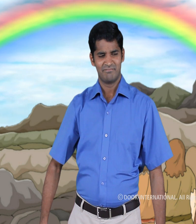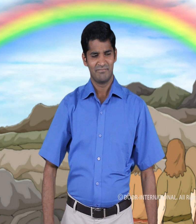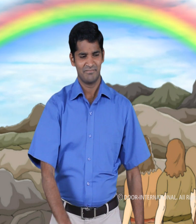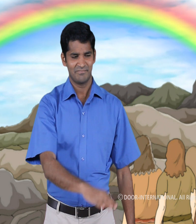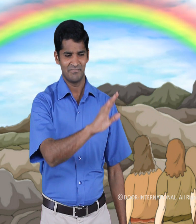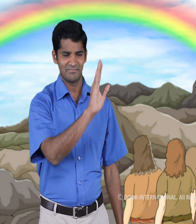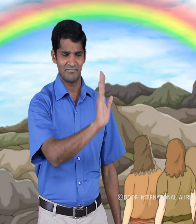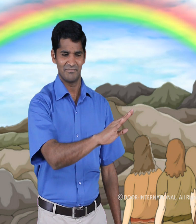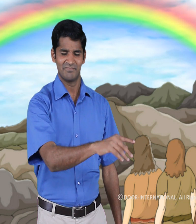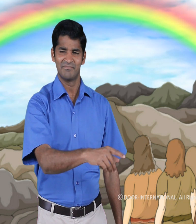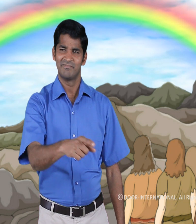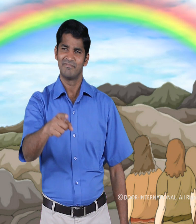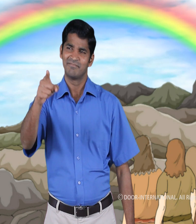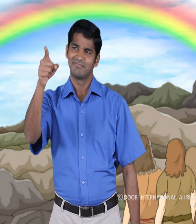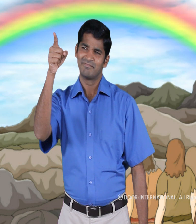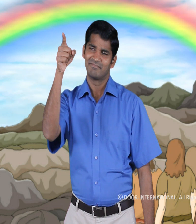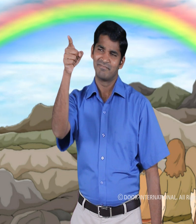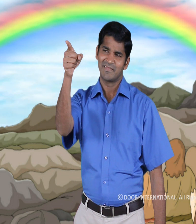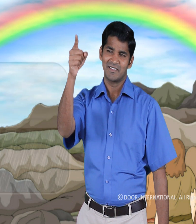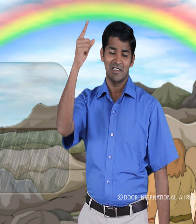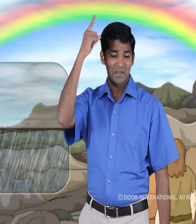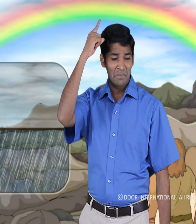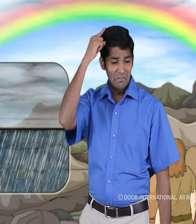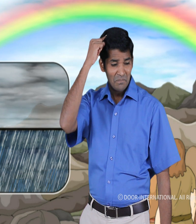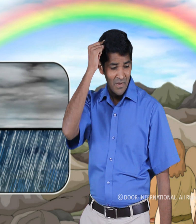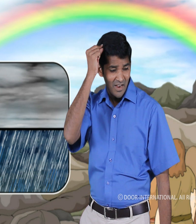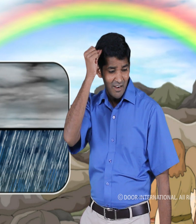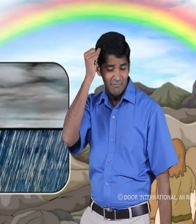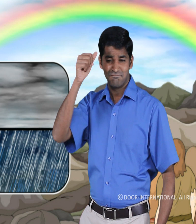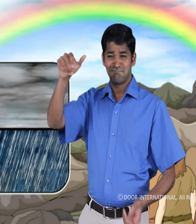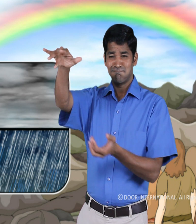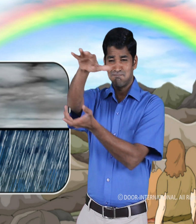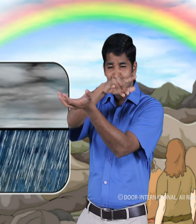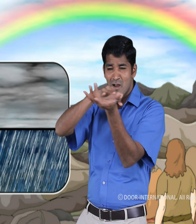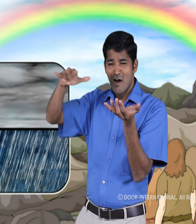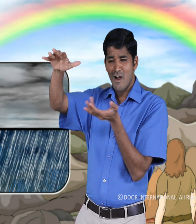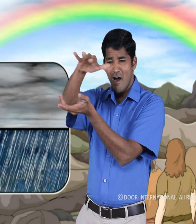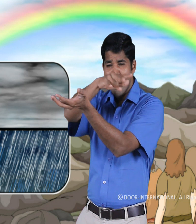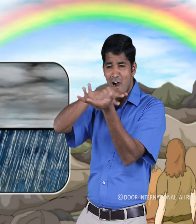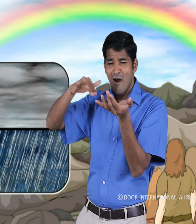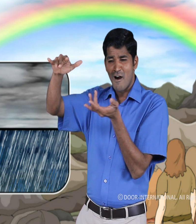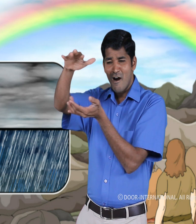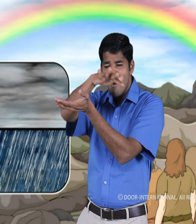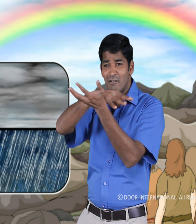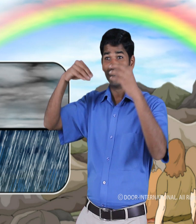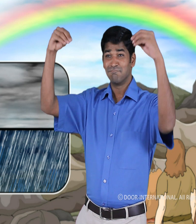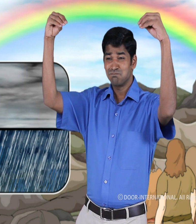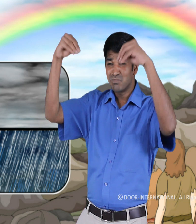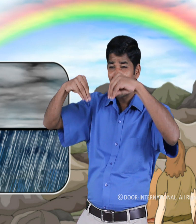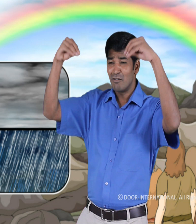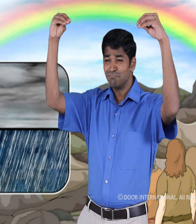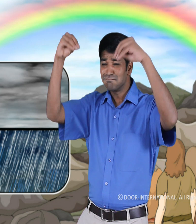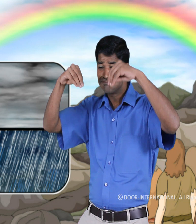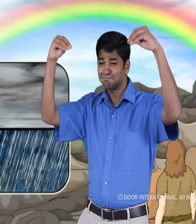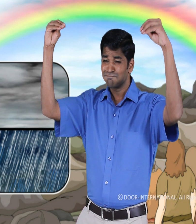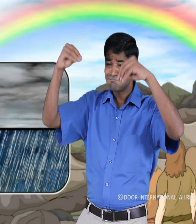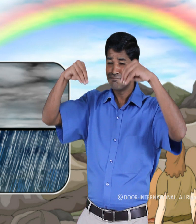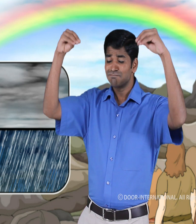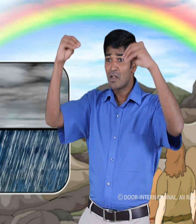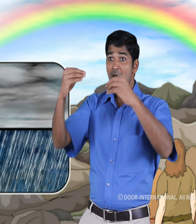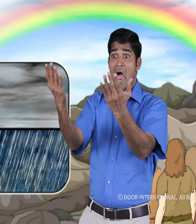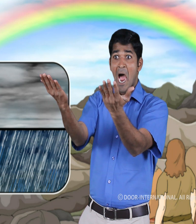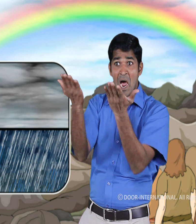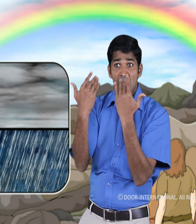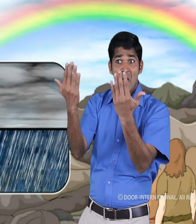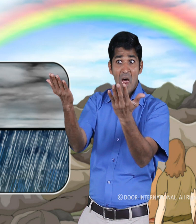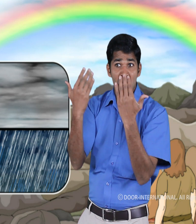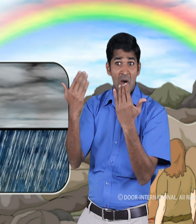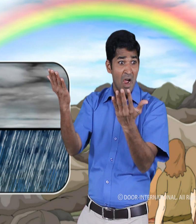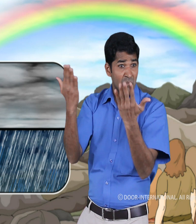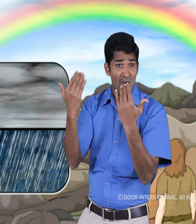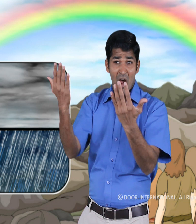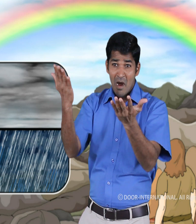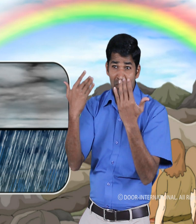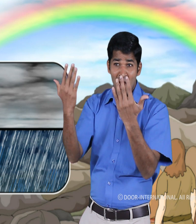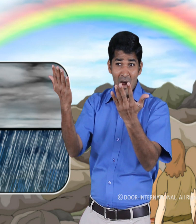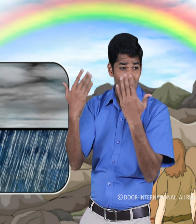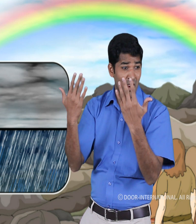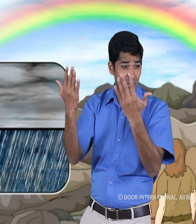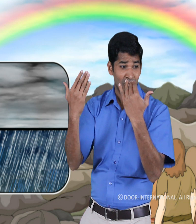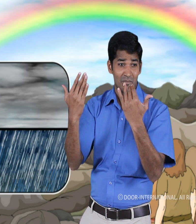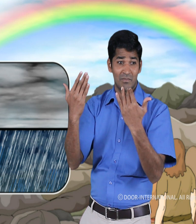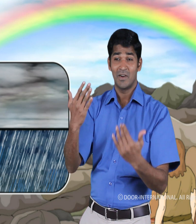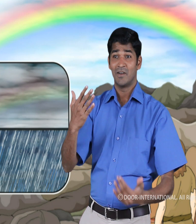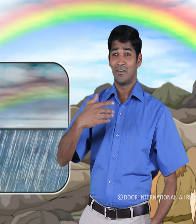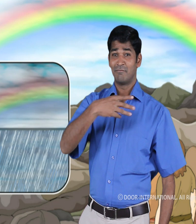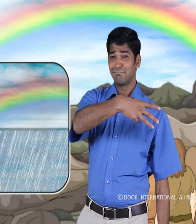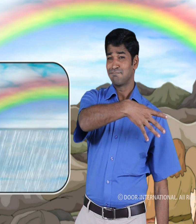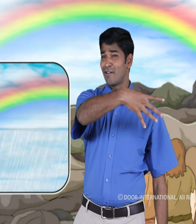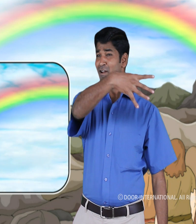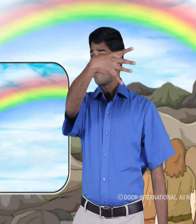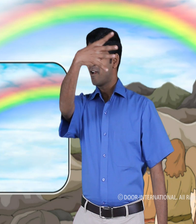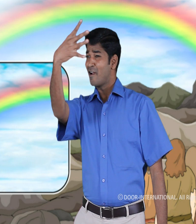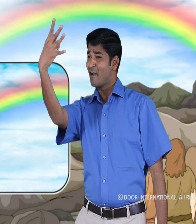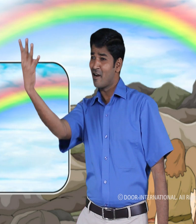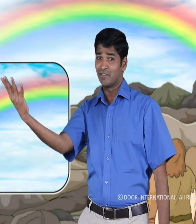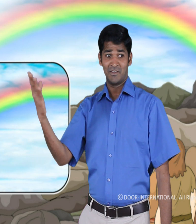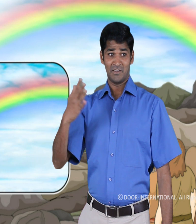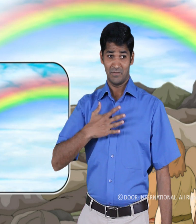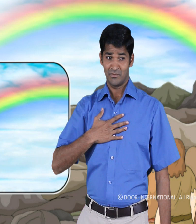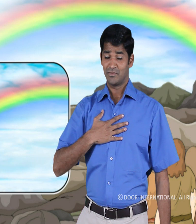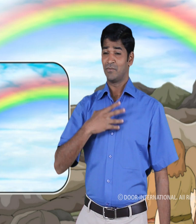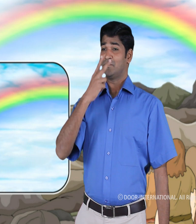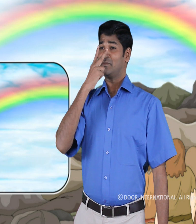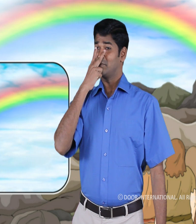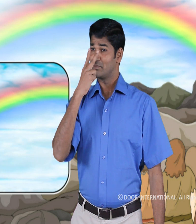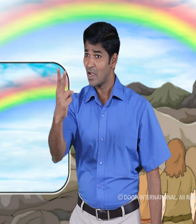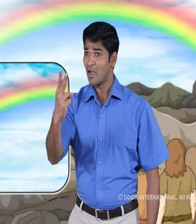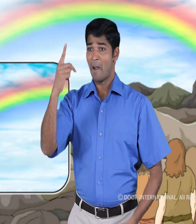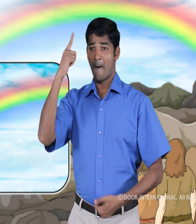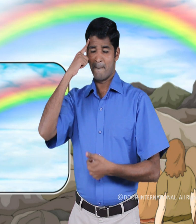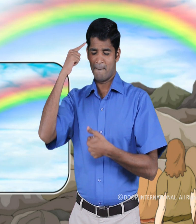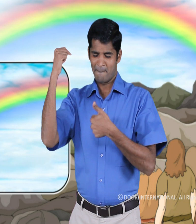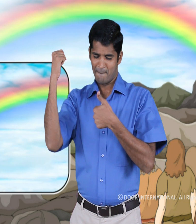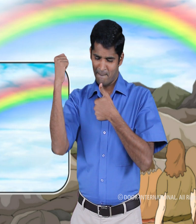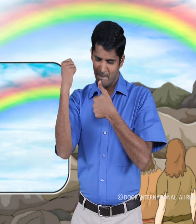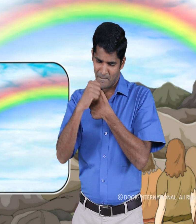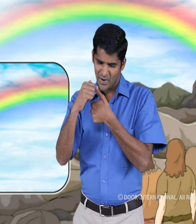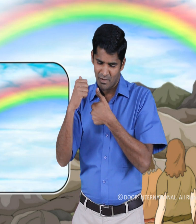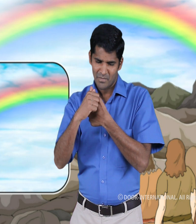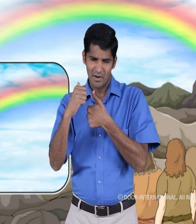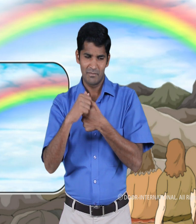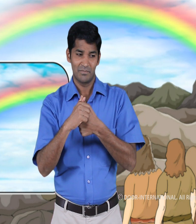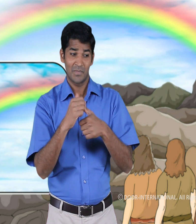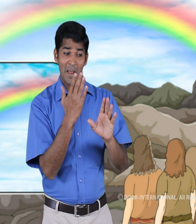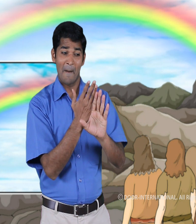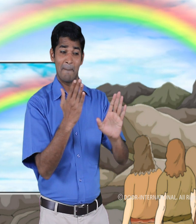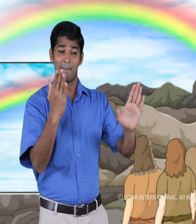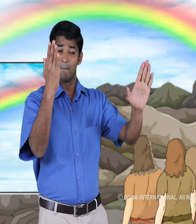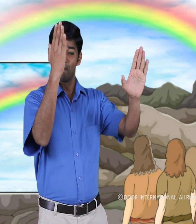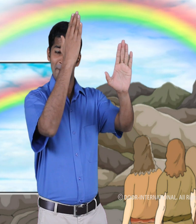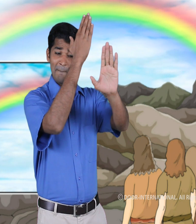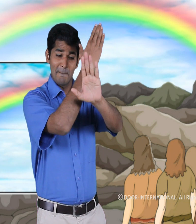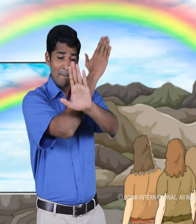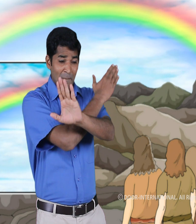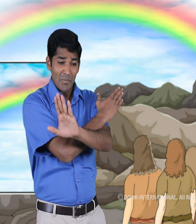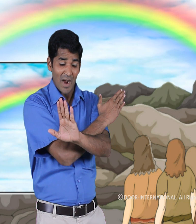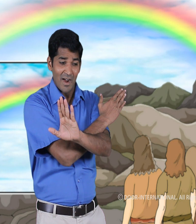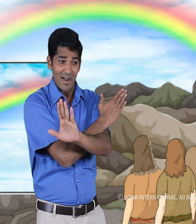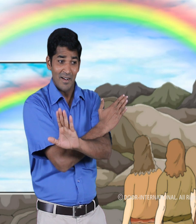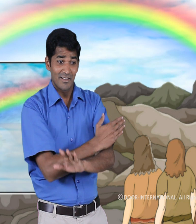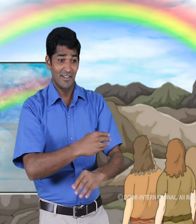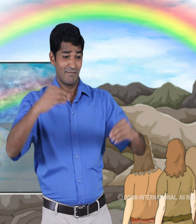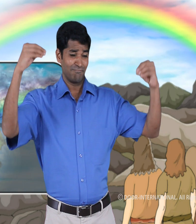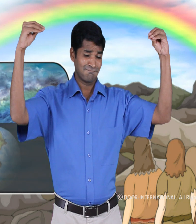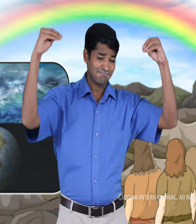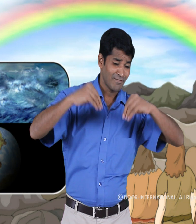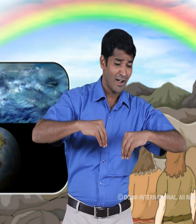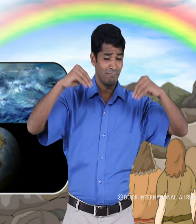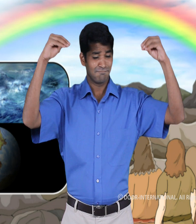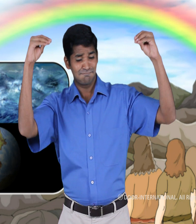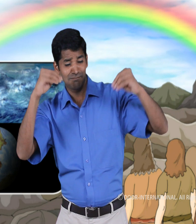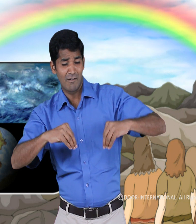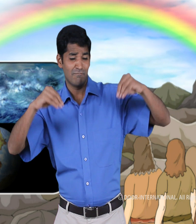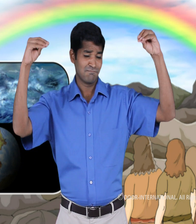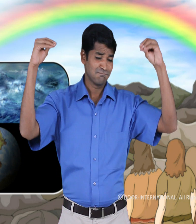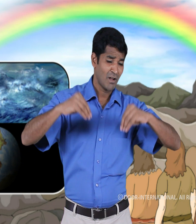Whenever I form clouds over the earth and the rainbow appears in the clouds, I will remember My covenant between Me and you and every living creature of every kind.